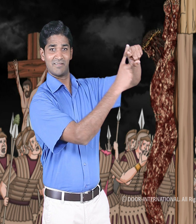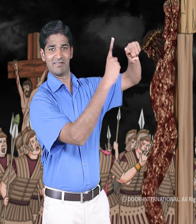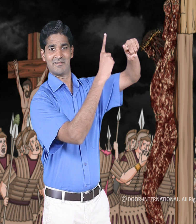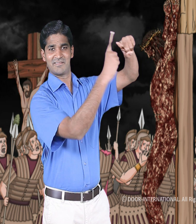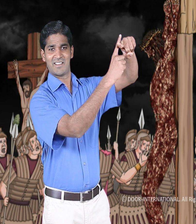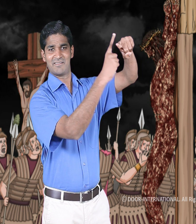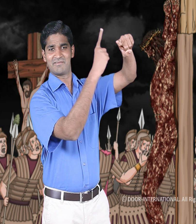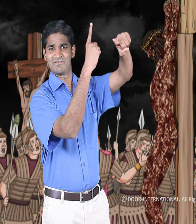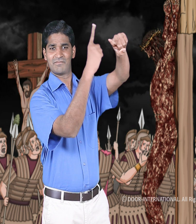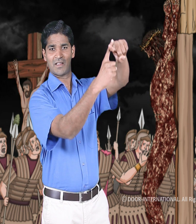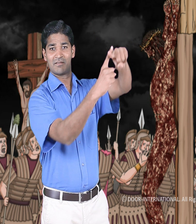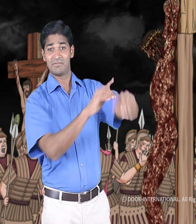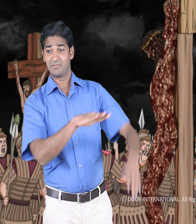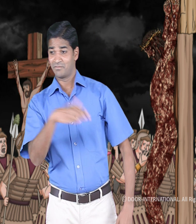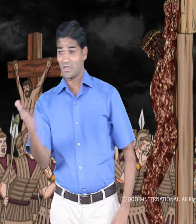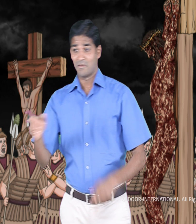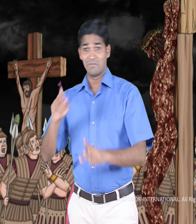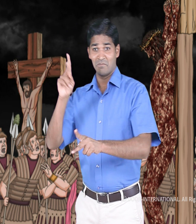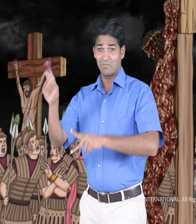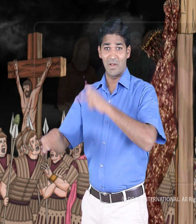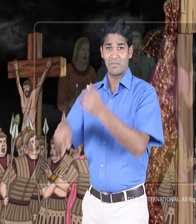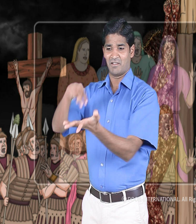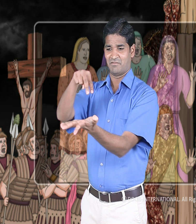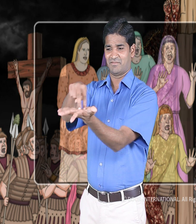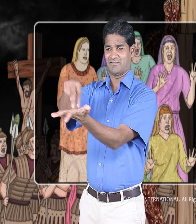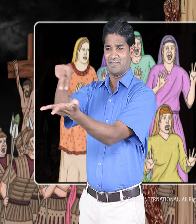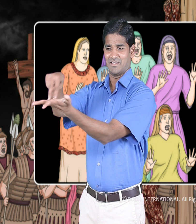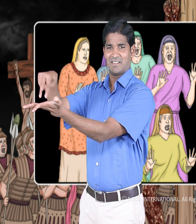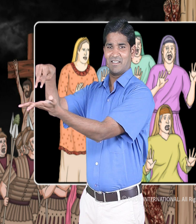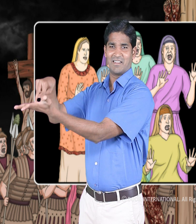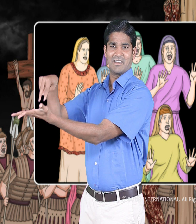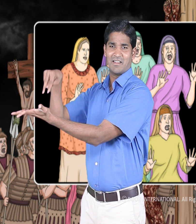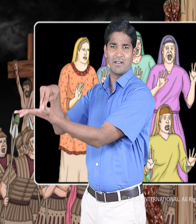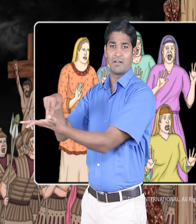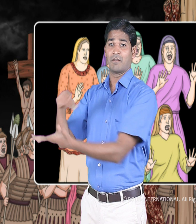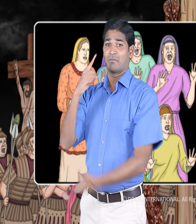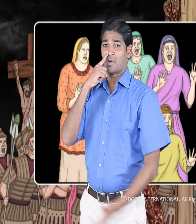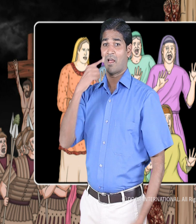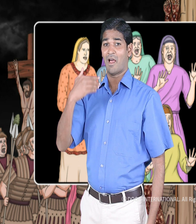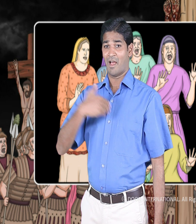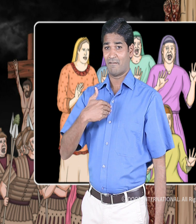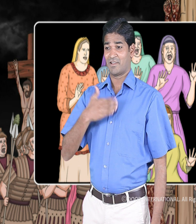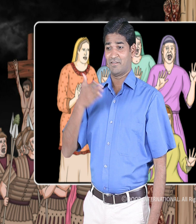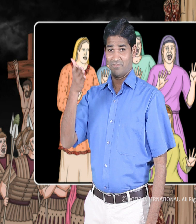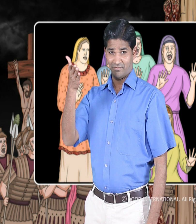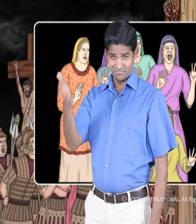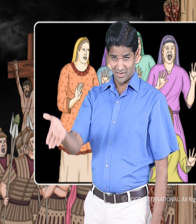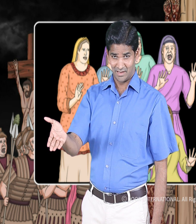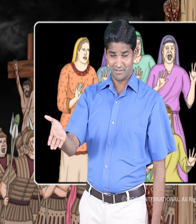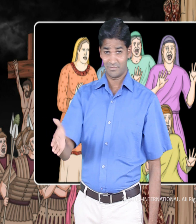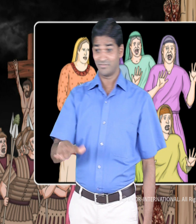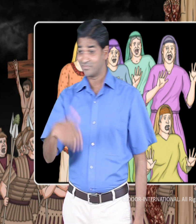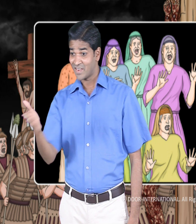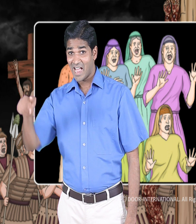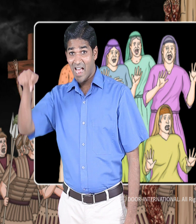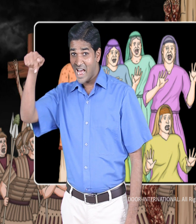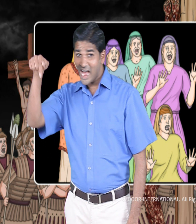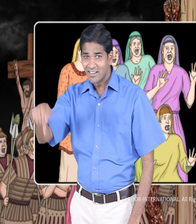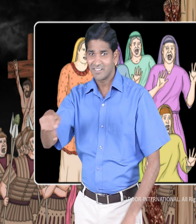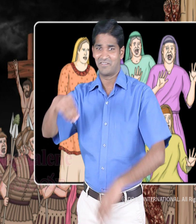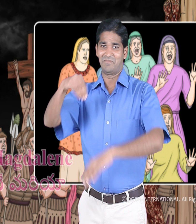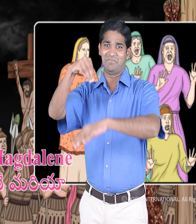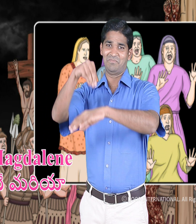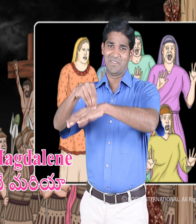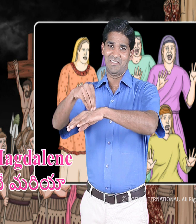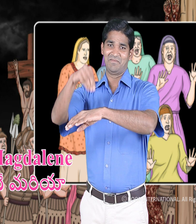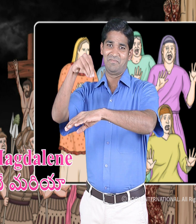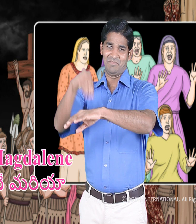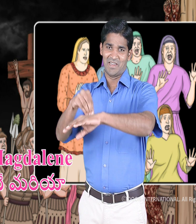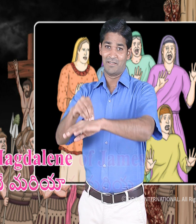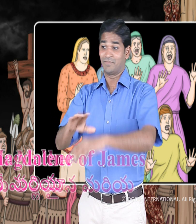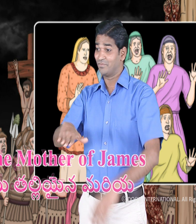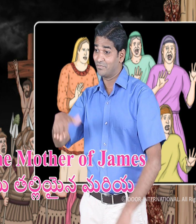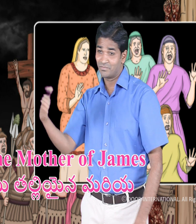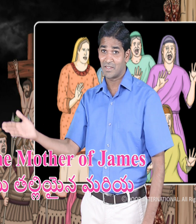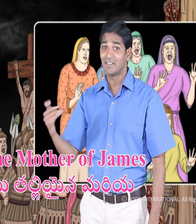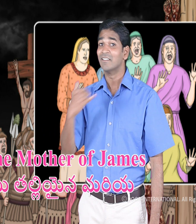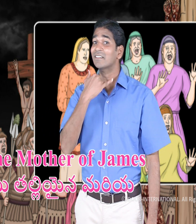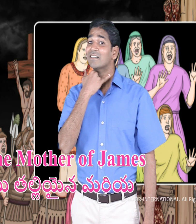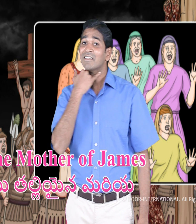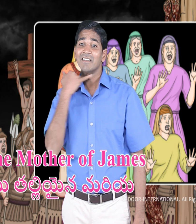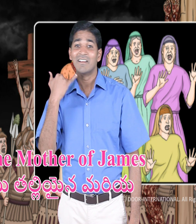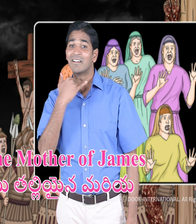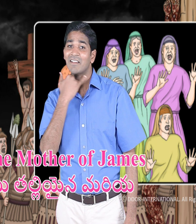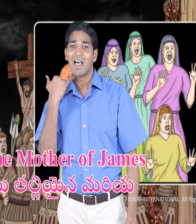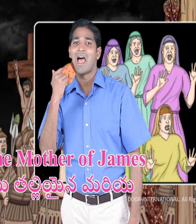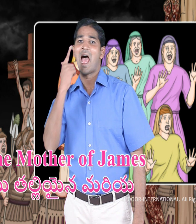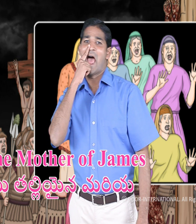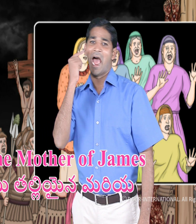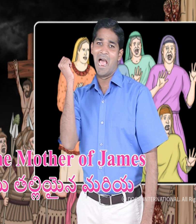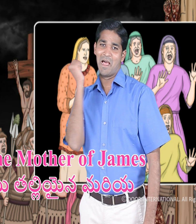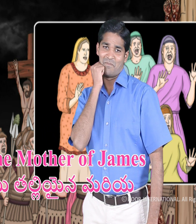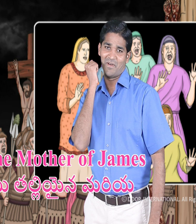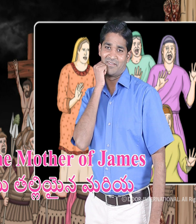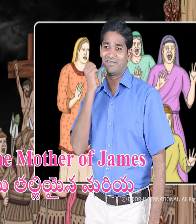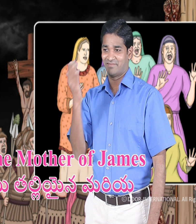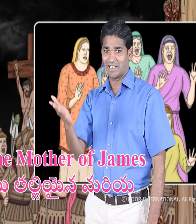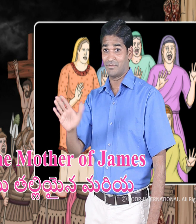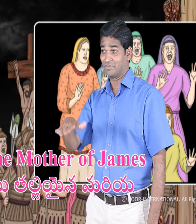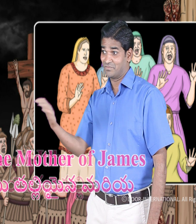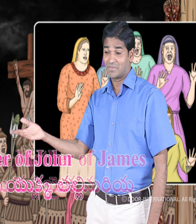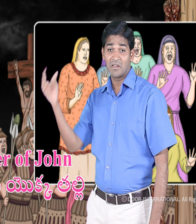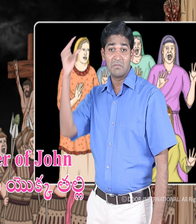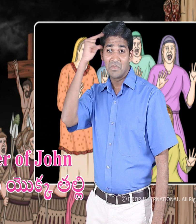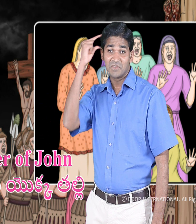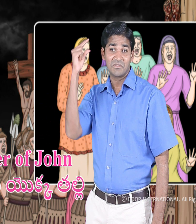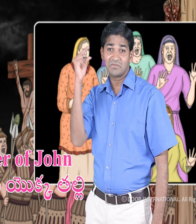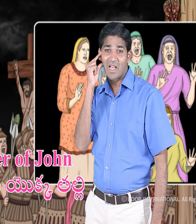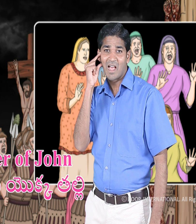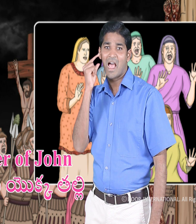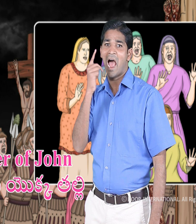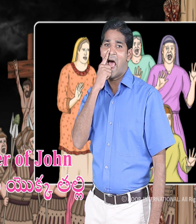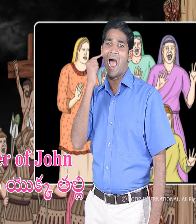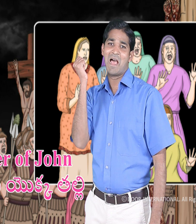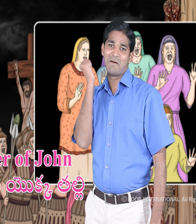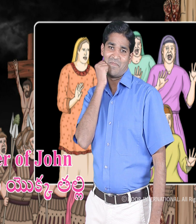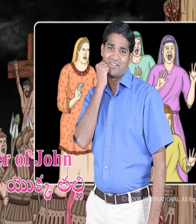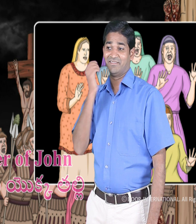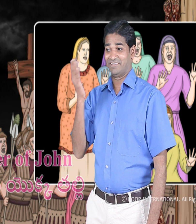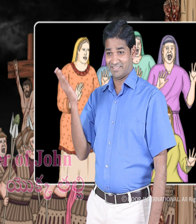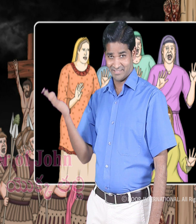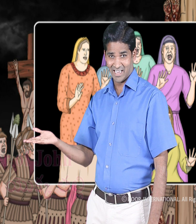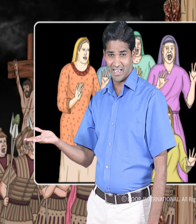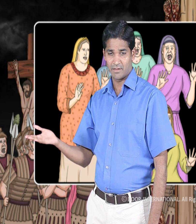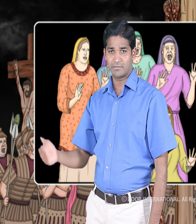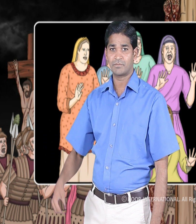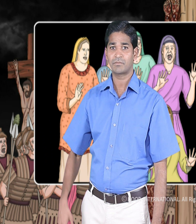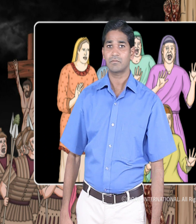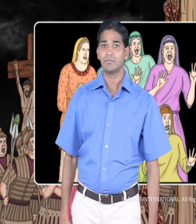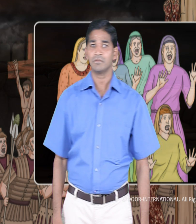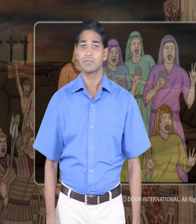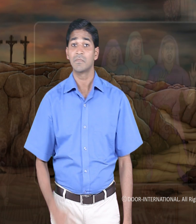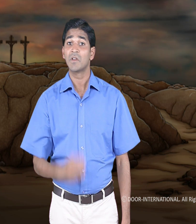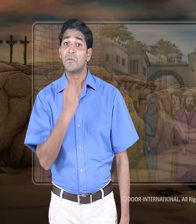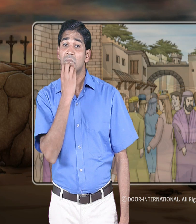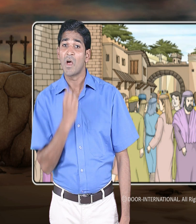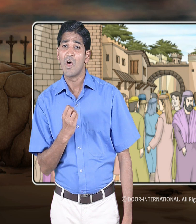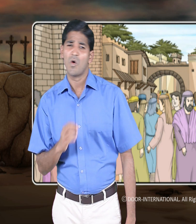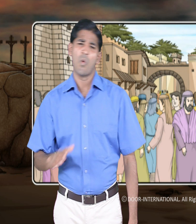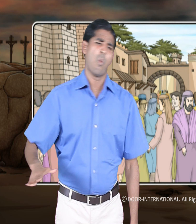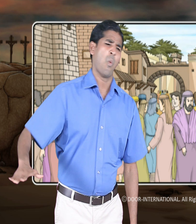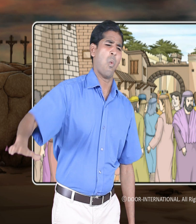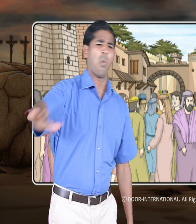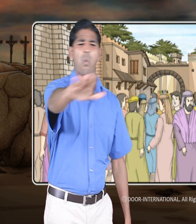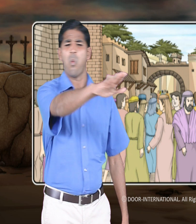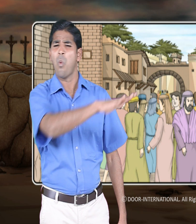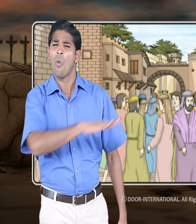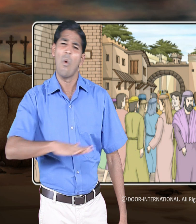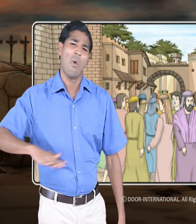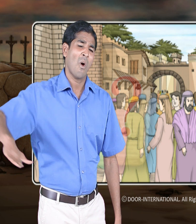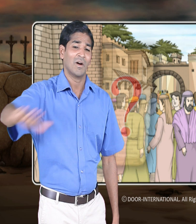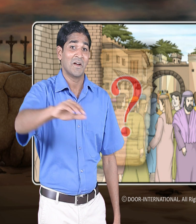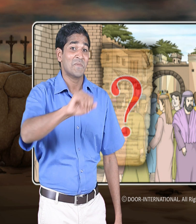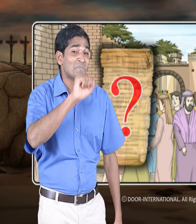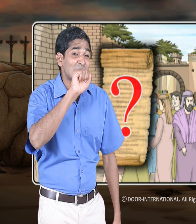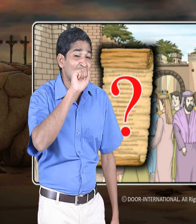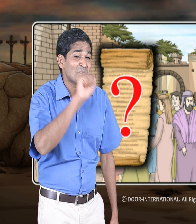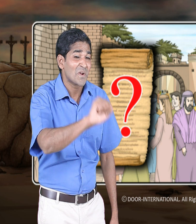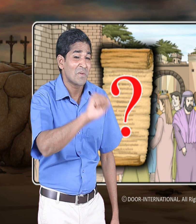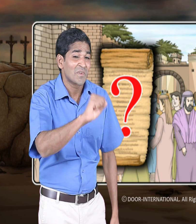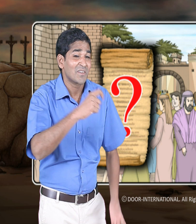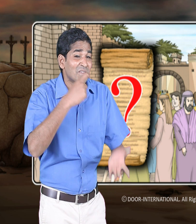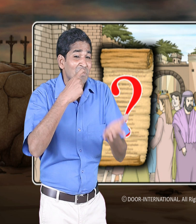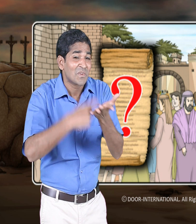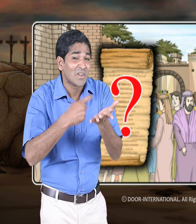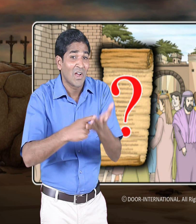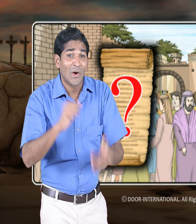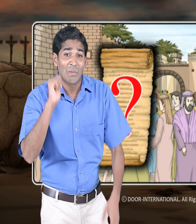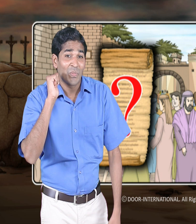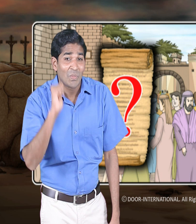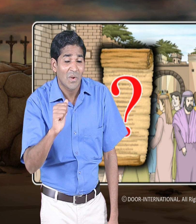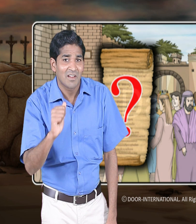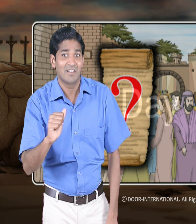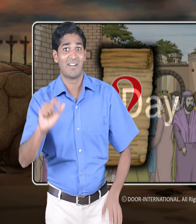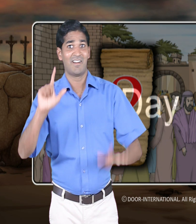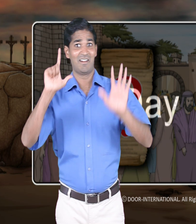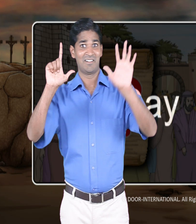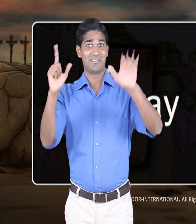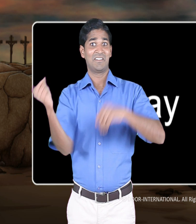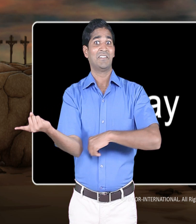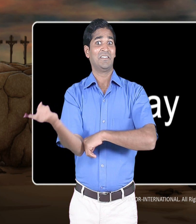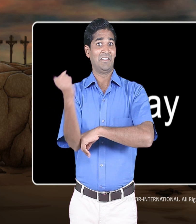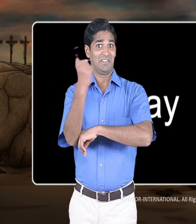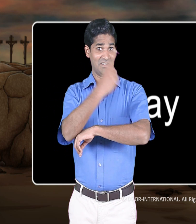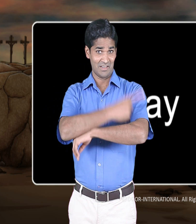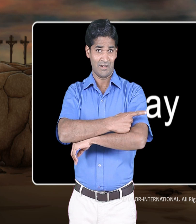And many women were there, watching from a distance. They had followed Jesus from Galilee to minister to Him. Among them were Mary Magdalene, Mary the mother of James and Joseph, and the mother of Zebedee’s sons. and placed it in his own new tomb that he had cut into the rock. Then he rolled a great stone across the entrance to the tomb and went away. Mary Magdalene and the other Mary were sitting there opposite the tomb. The next day, the one after Preparation Day, the chief priests and Pharisees assembled before Pilate. “Sir,” they said, “we remember that while He was alive that deceiver said, ‘After three days I will rise again.’ So give the order that the tomb be secured until the third day. Otherwise, His disciples may come and steal Him away and tell the people He has risen from the dead. And this last deception would be worse than the first.” “You have a guard,” Pilate said. “Go, make the tomb as secure as you know how.” So they went and secured the tomb by sealing the stone and posting the guard. Then Jesus said, “Father, forgive them, for they do not know what they are doing.” And they divided up His garments by casting lots. One of the criminals who hung there heaped abuse on Him. “Are You not the Christ?” he said. “Save Yourself and us!” But the other one rebuked him, saying, “Do you not even fear God, since you are under the same judgment? We are punished justly, for we are receiving what our actions deserve. But this man has done nothing wrong.” Then he said, “Jesus, remember me when You come into Your kingdom!” And Jesus said to him, “Truly I tell you, today you will be with Me in Paradise.”